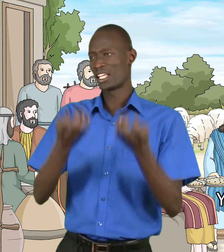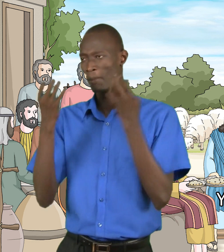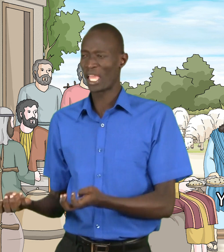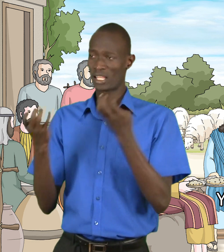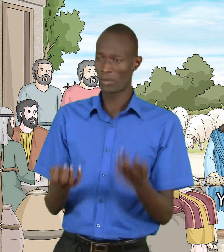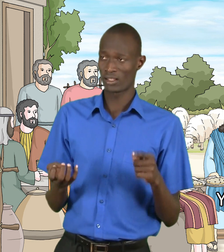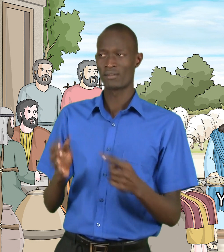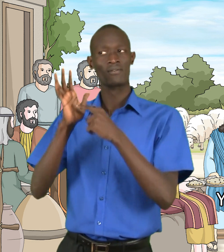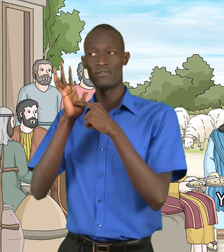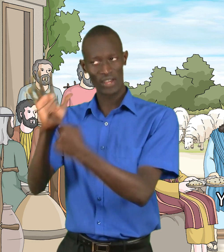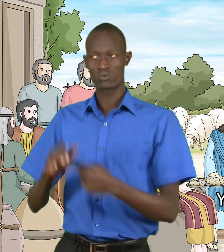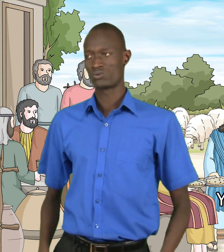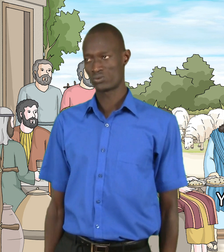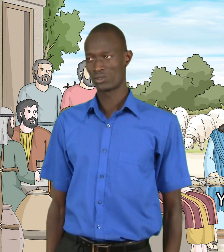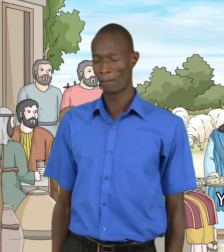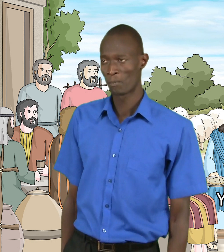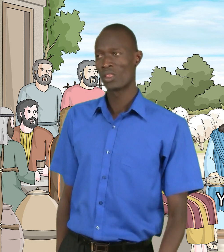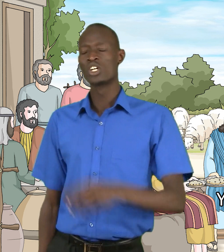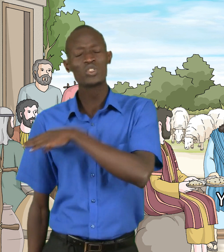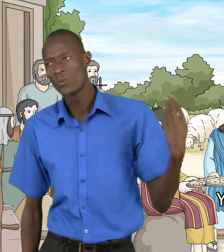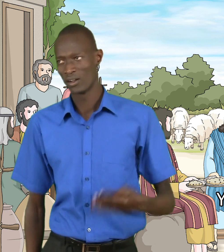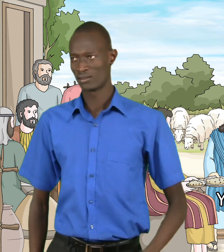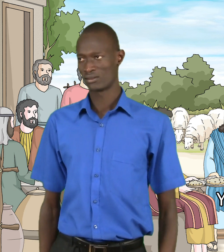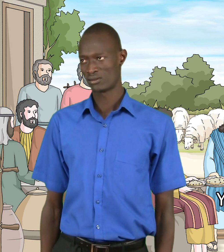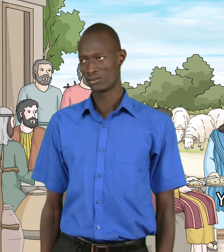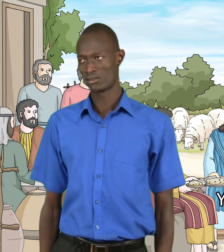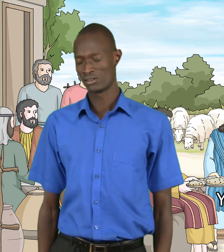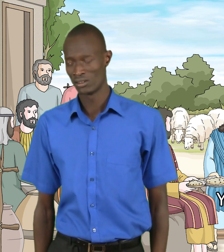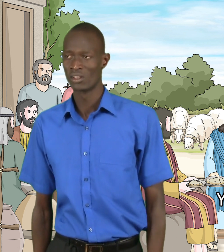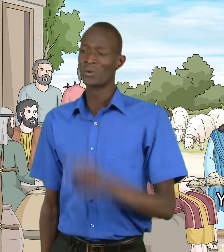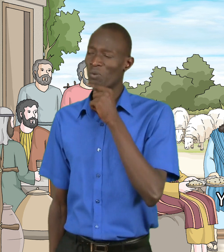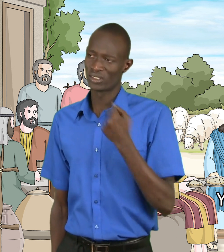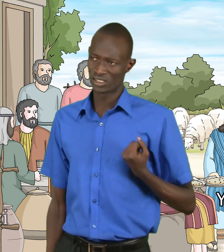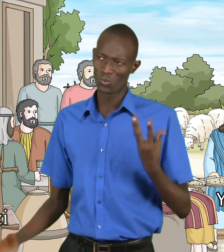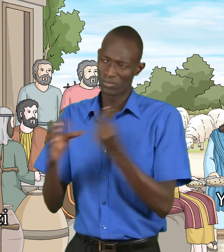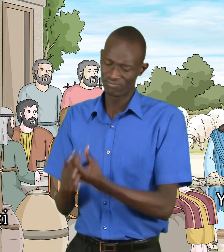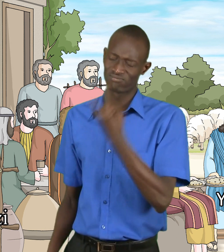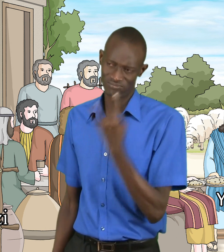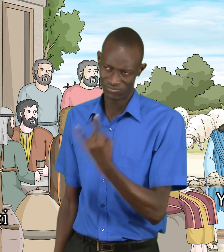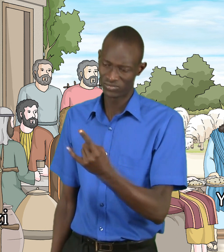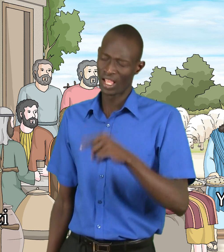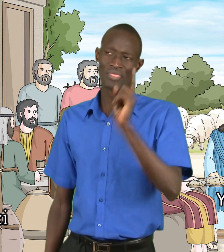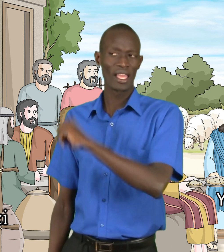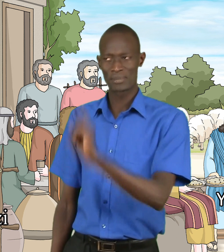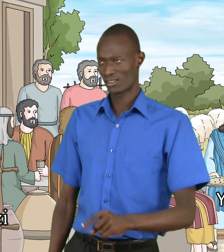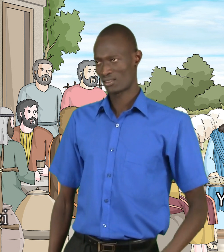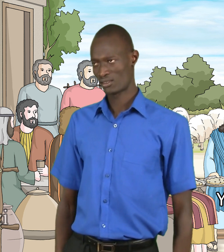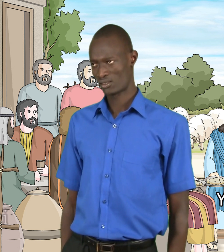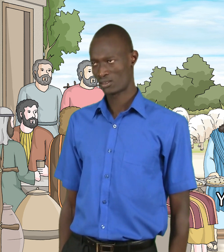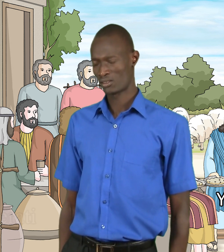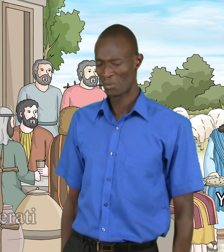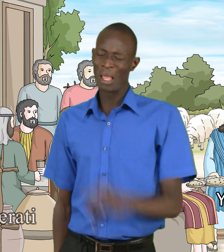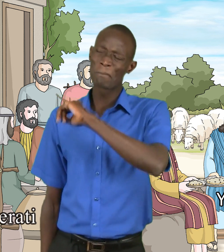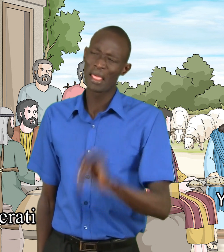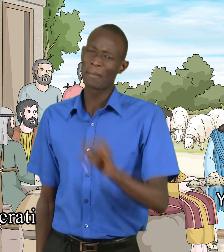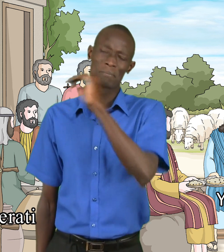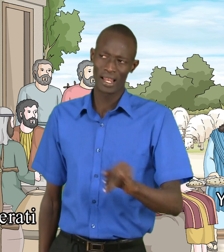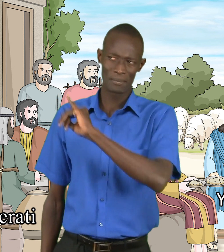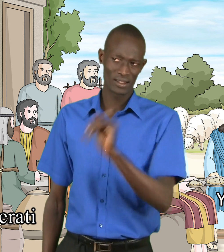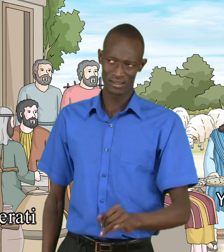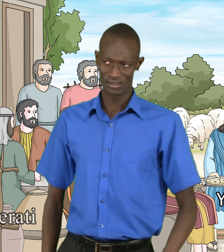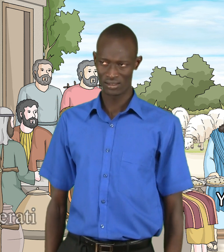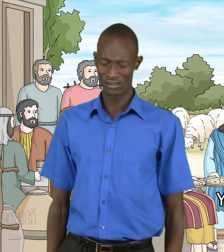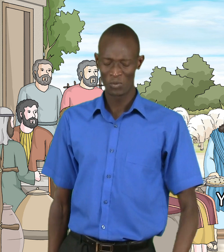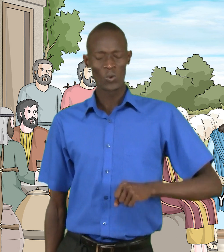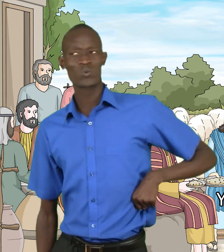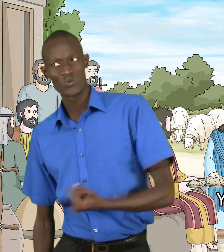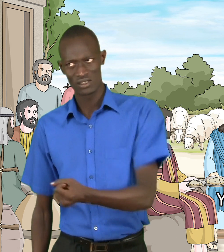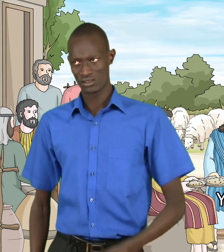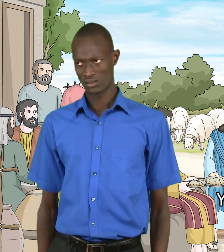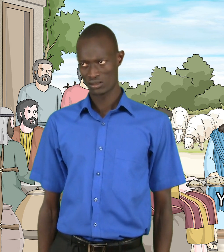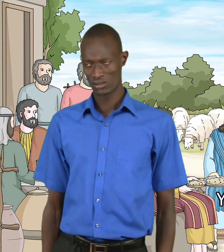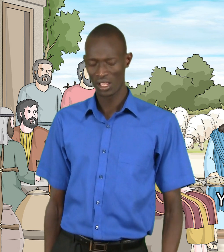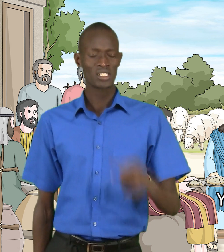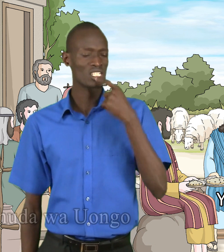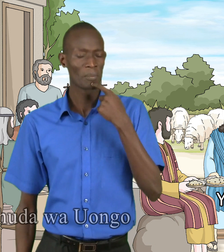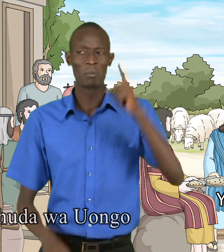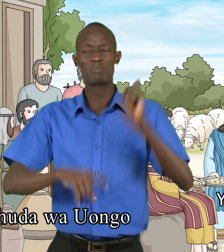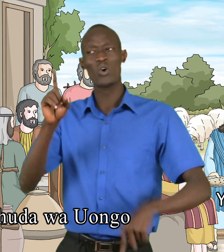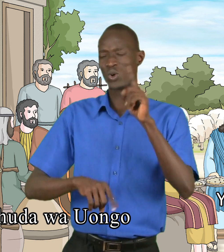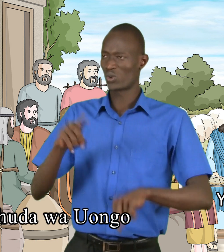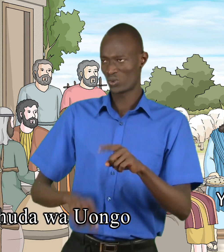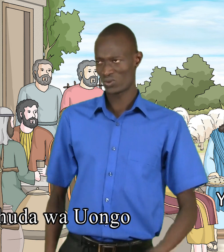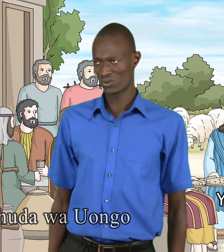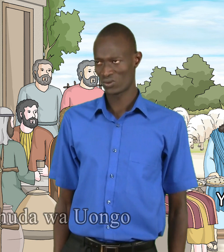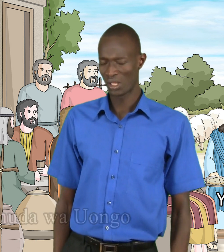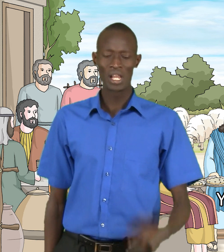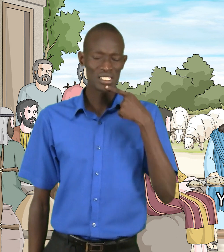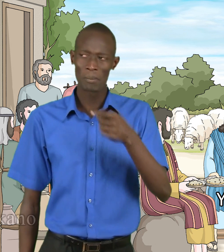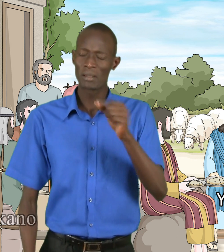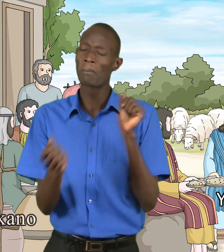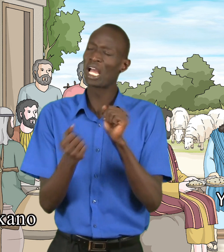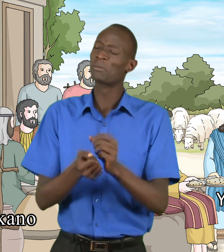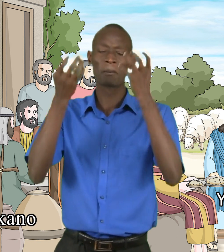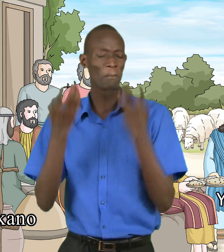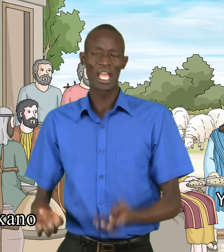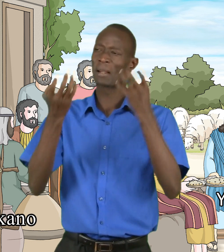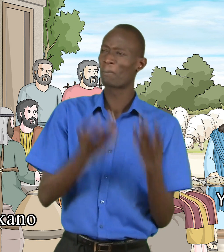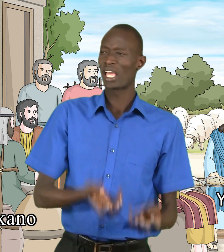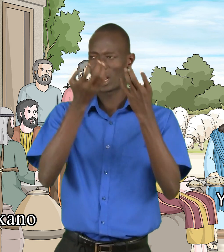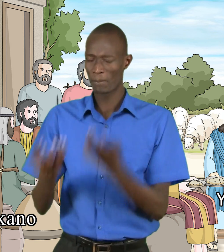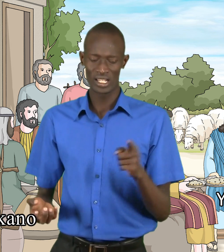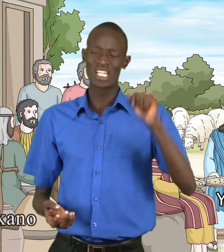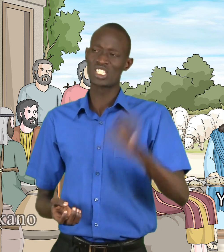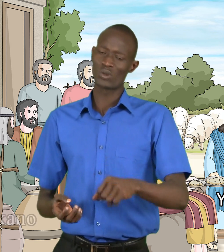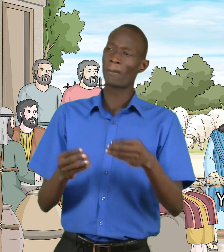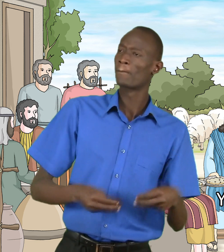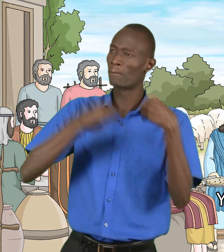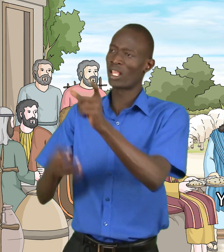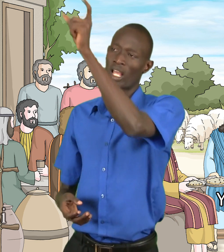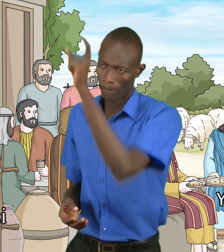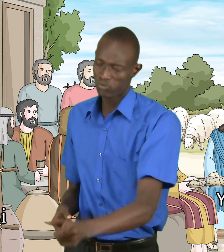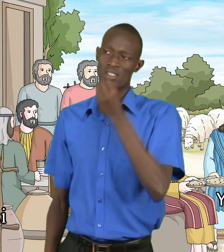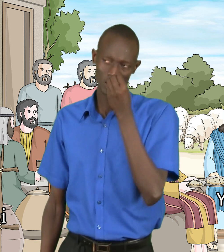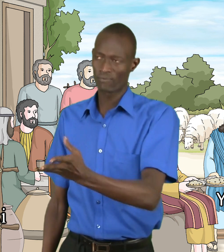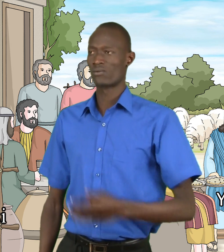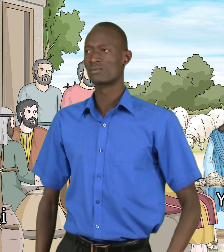For out of the heart come evil thoughts, murder, adultery, sexual immorality, theft, false testimony, and slander.